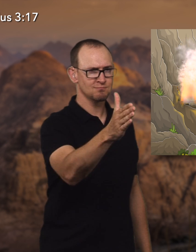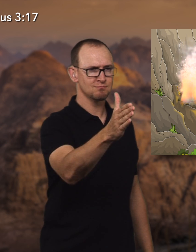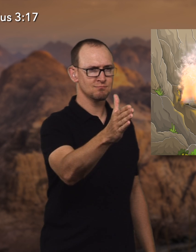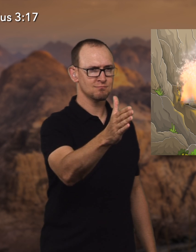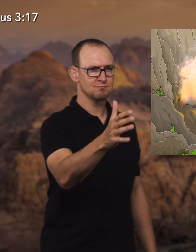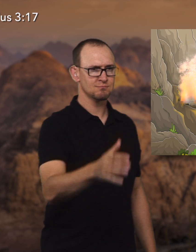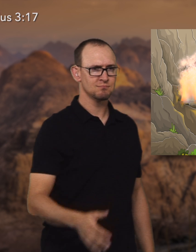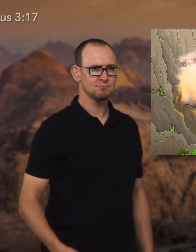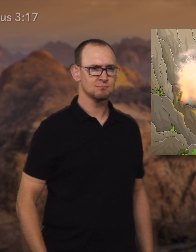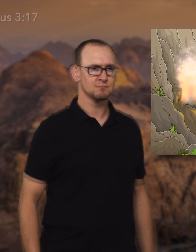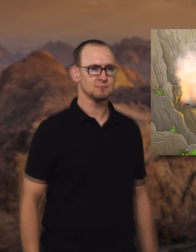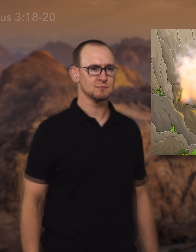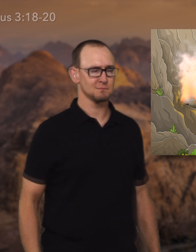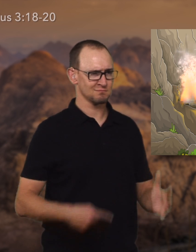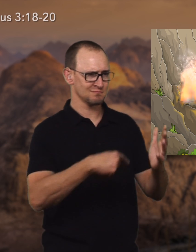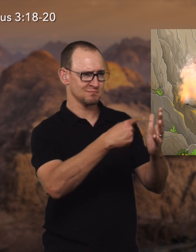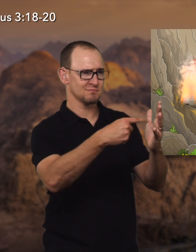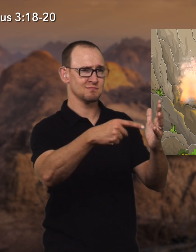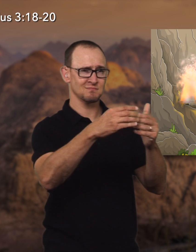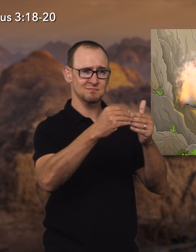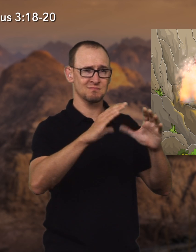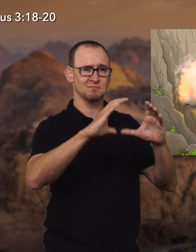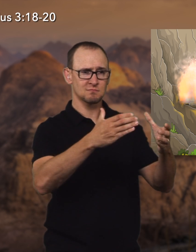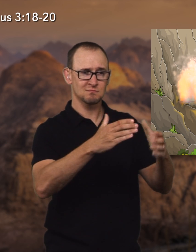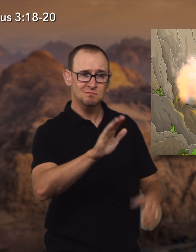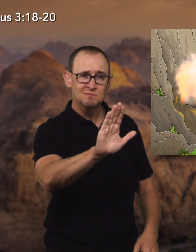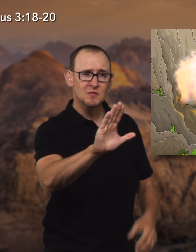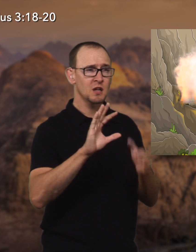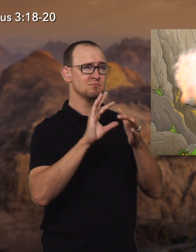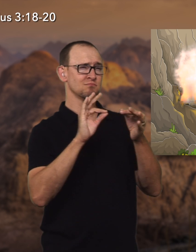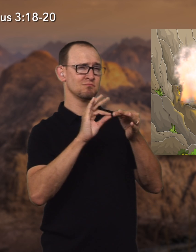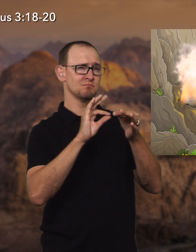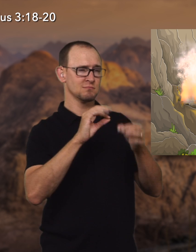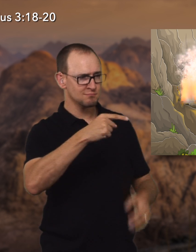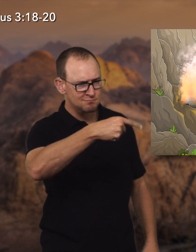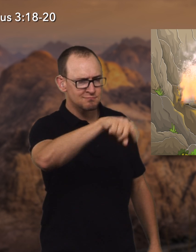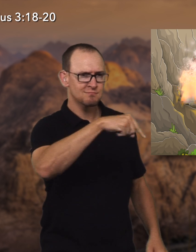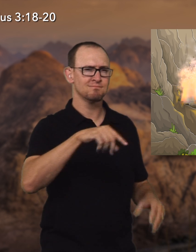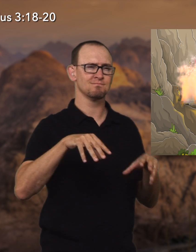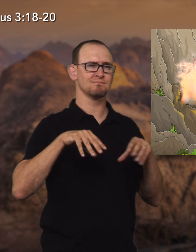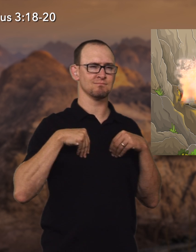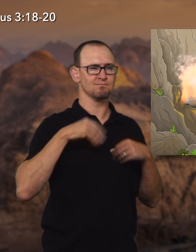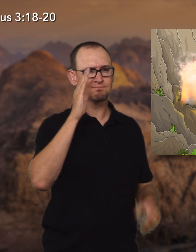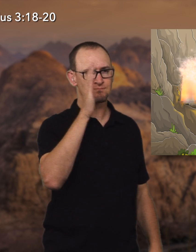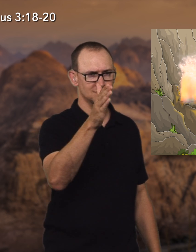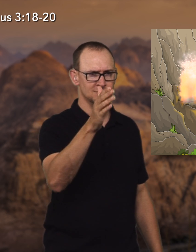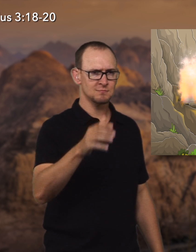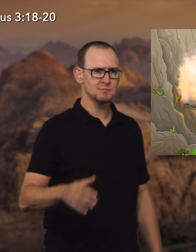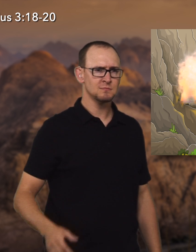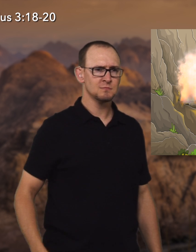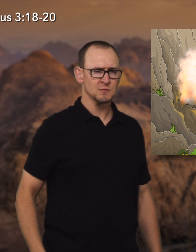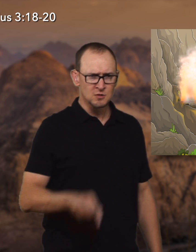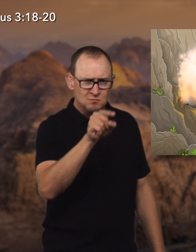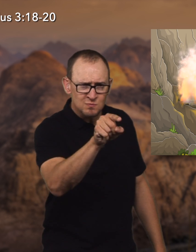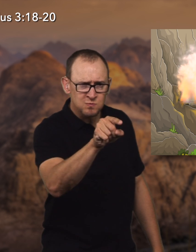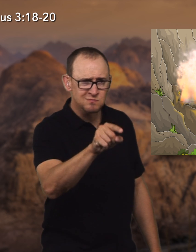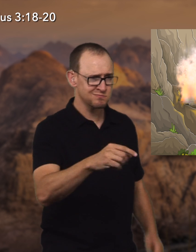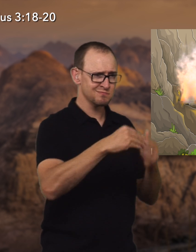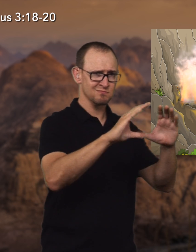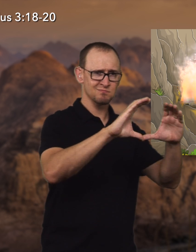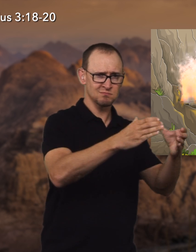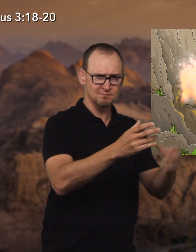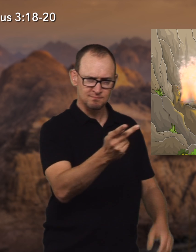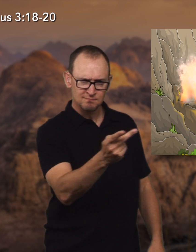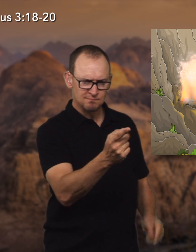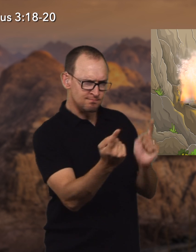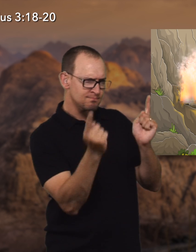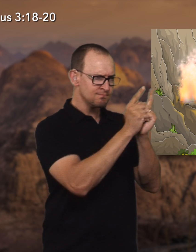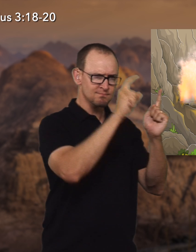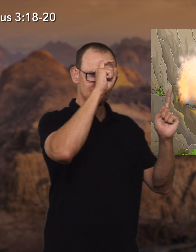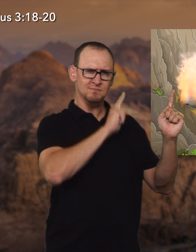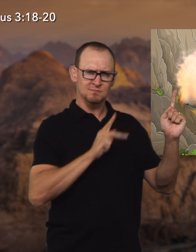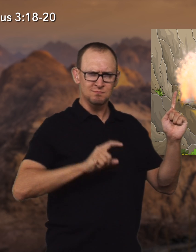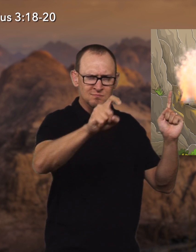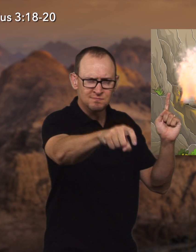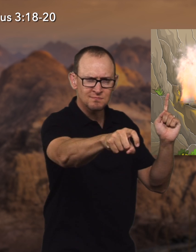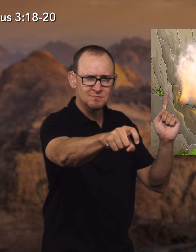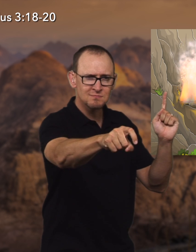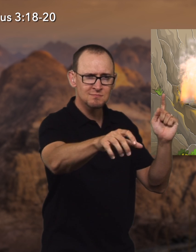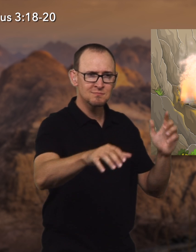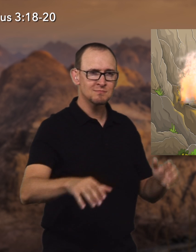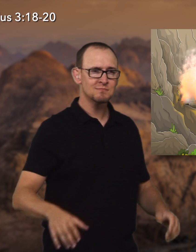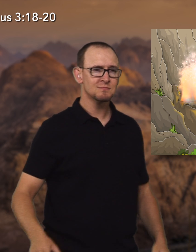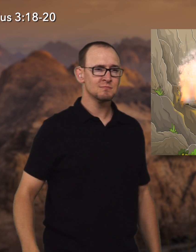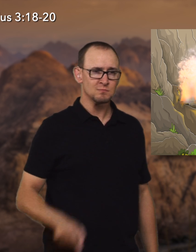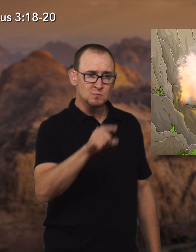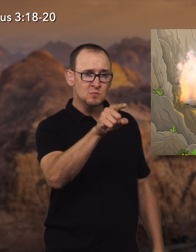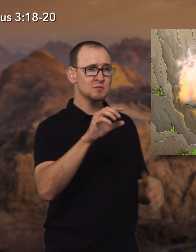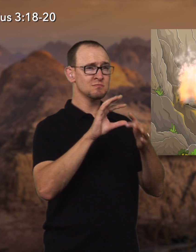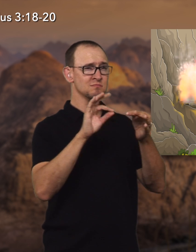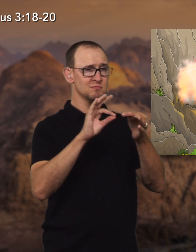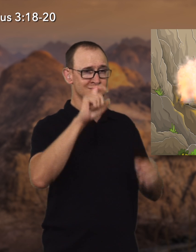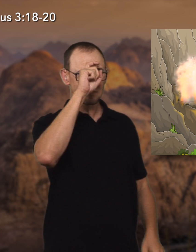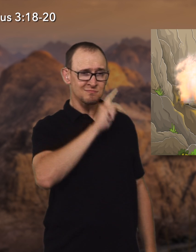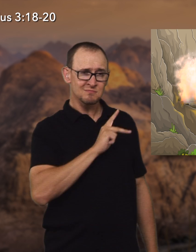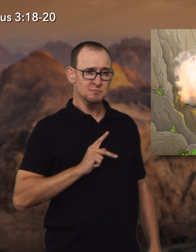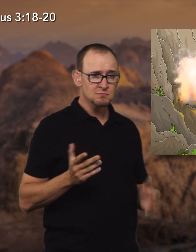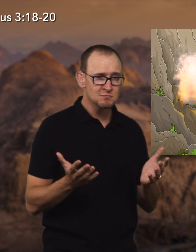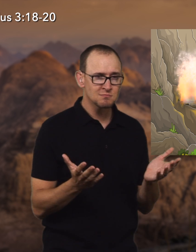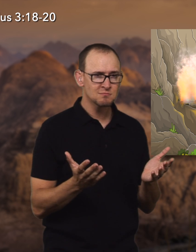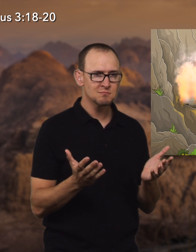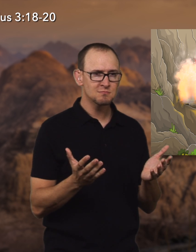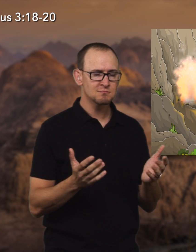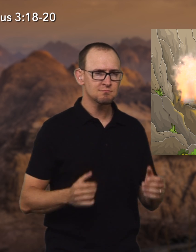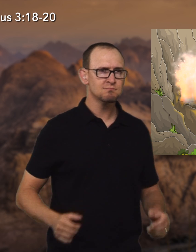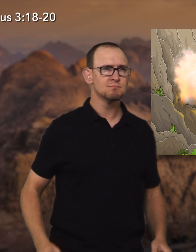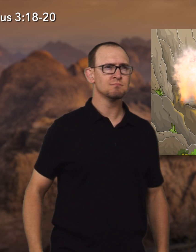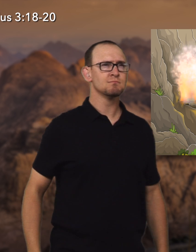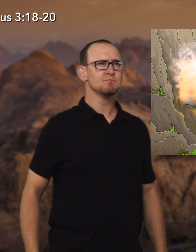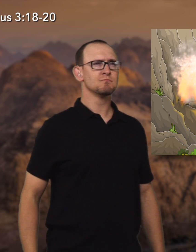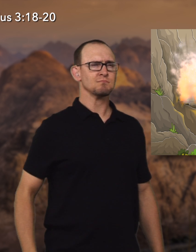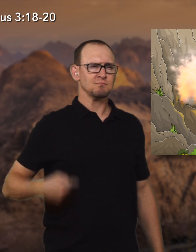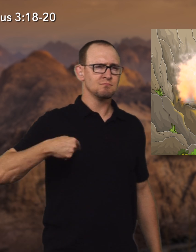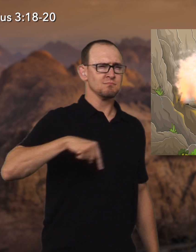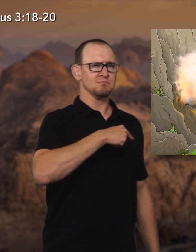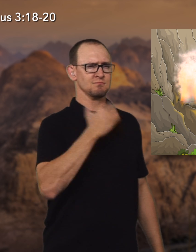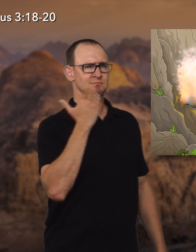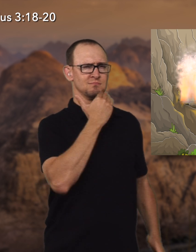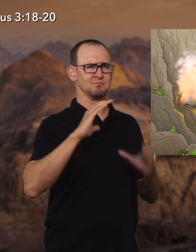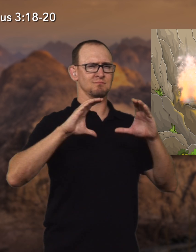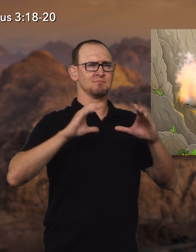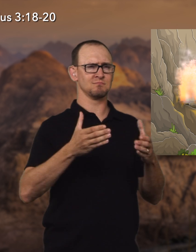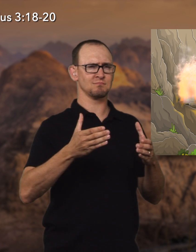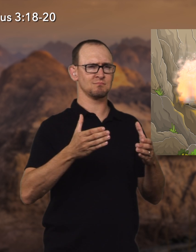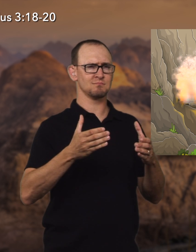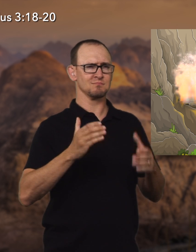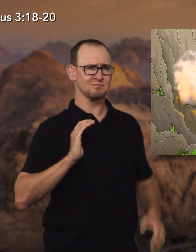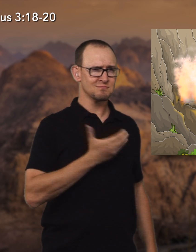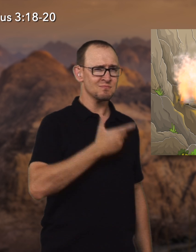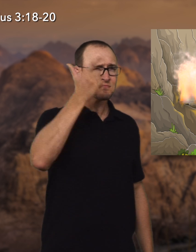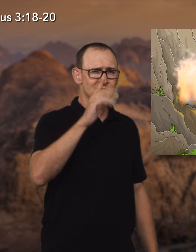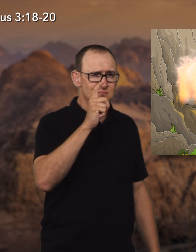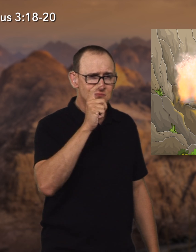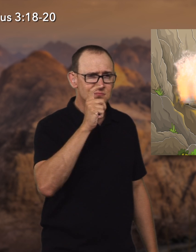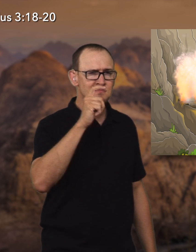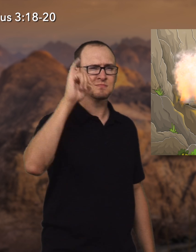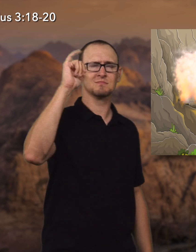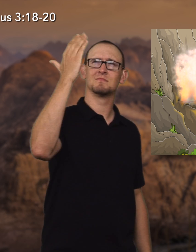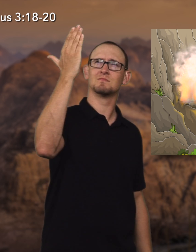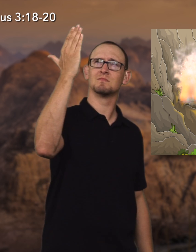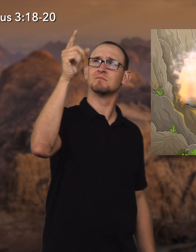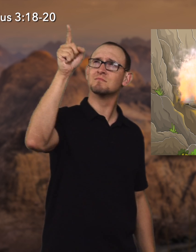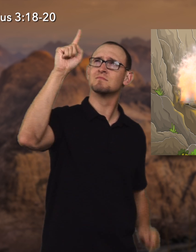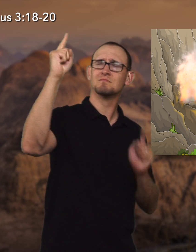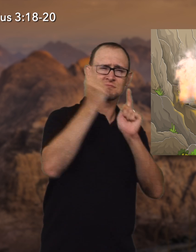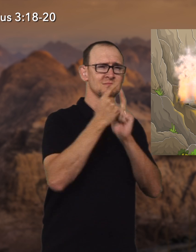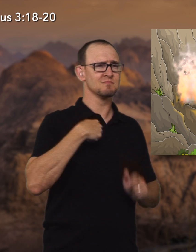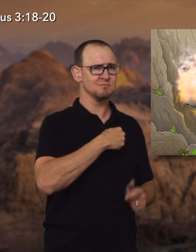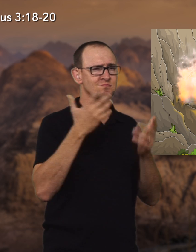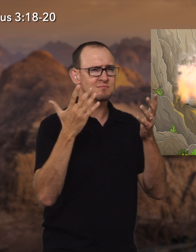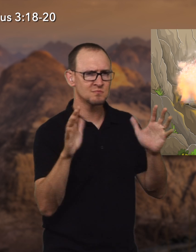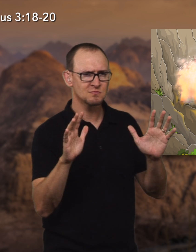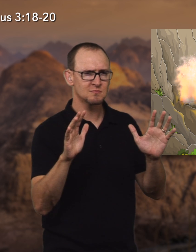The elders of Israel will listen to what you say, and you must go with them to the king of Egypt and tell him, ‘The LORD, the God of the Hebrews, has met with us.